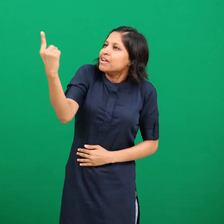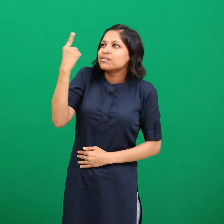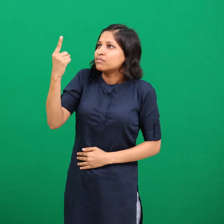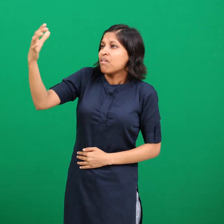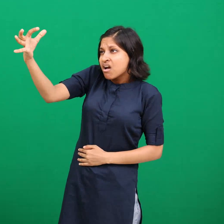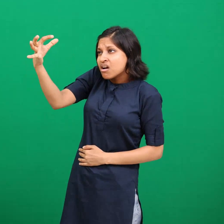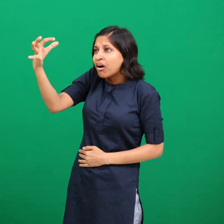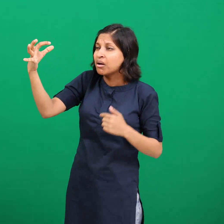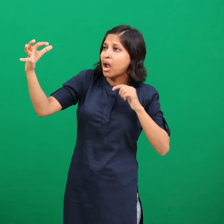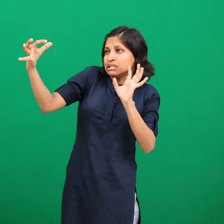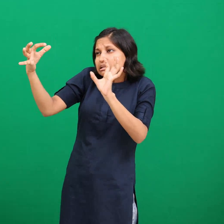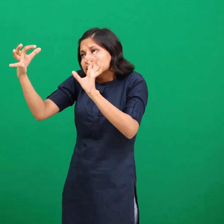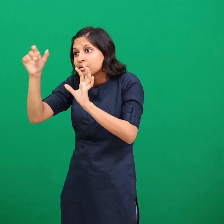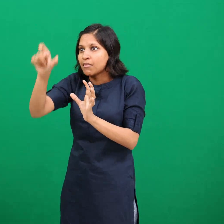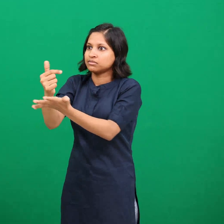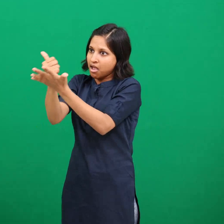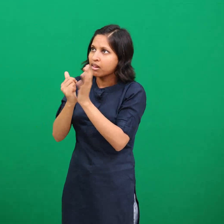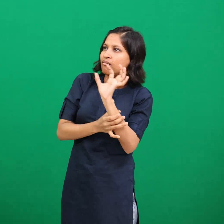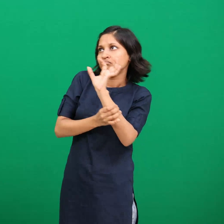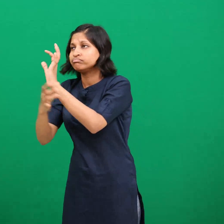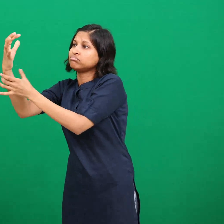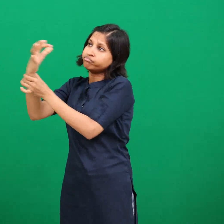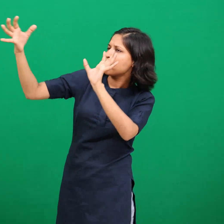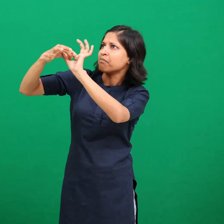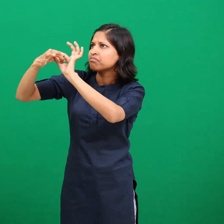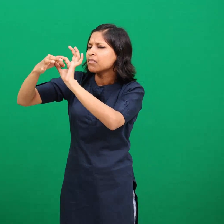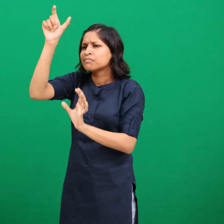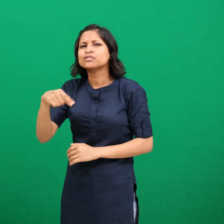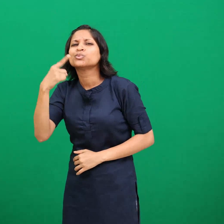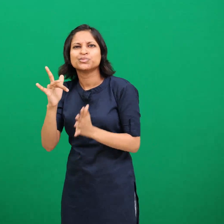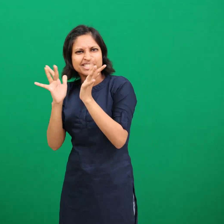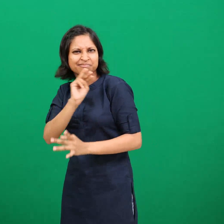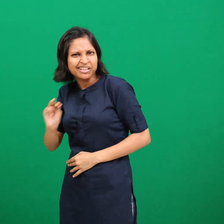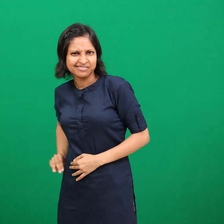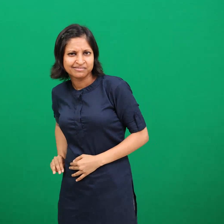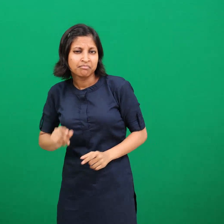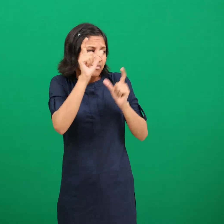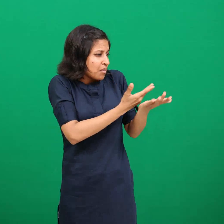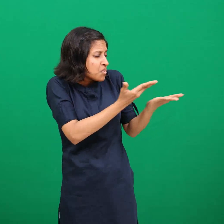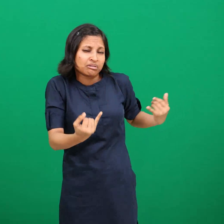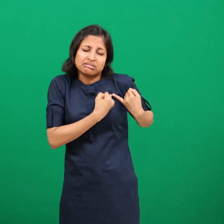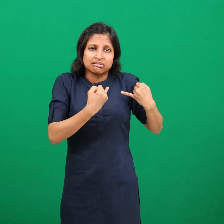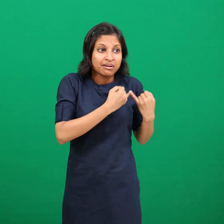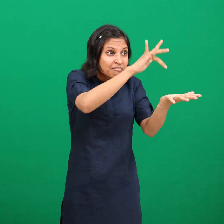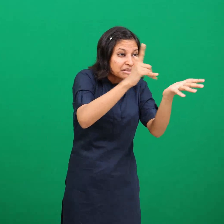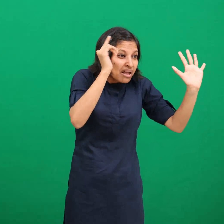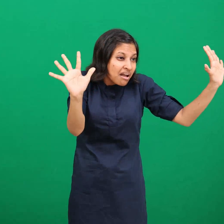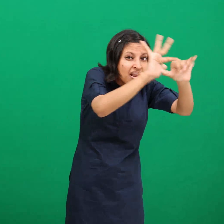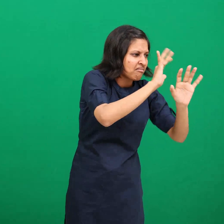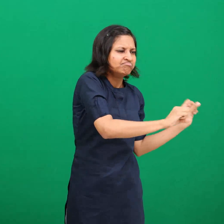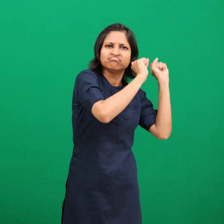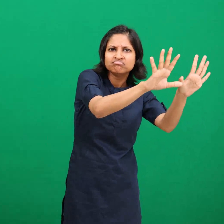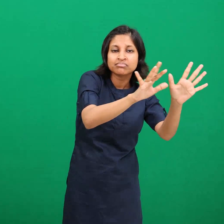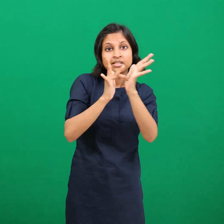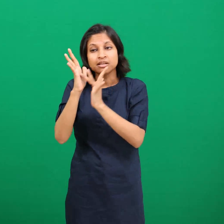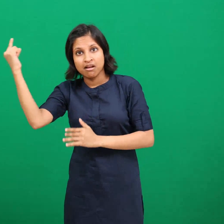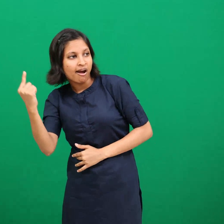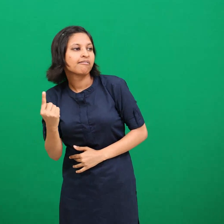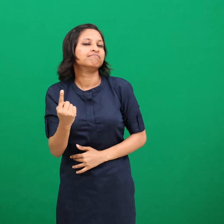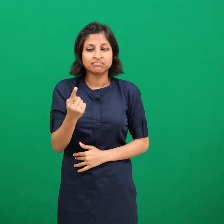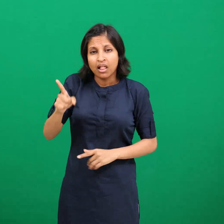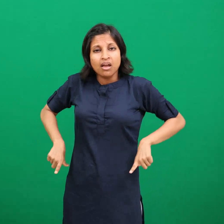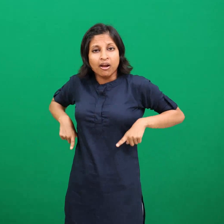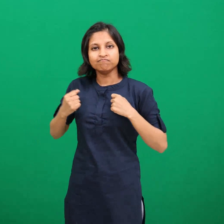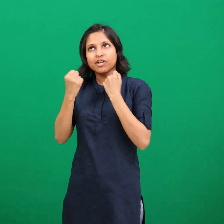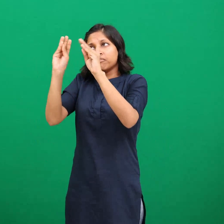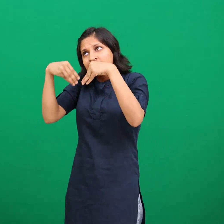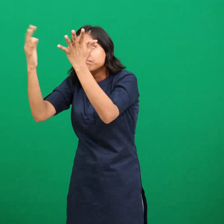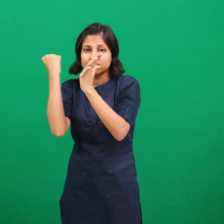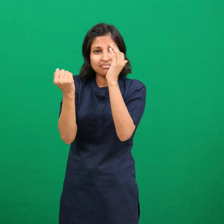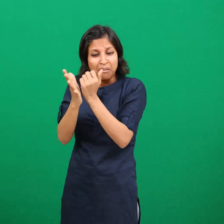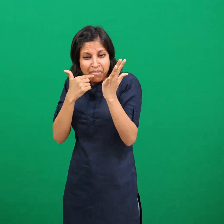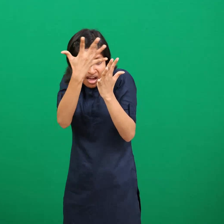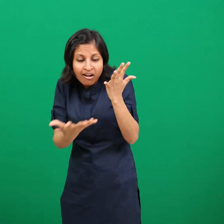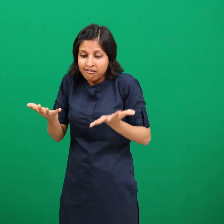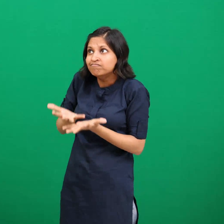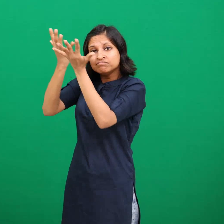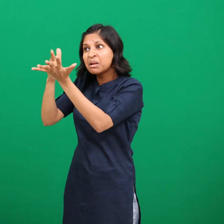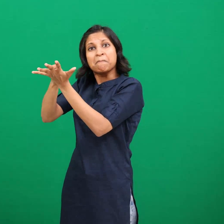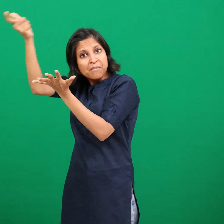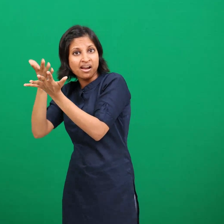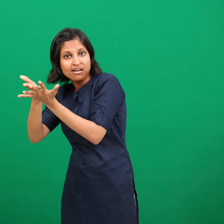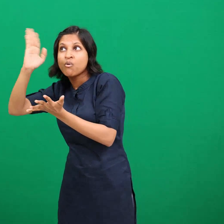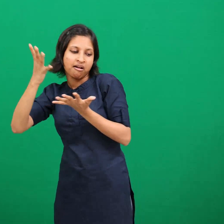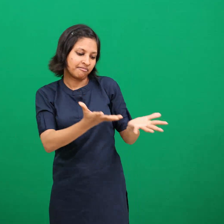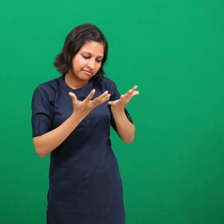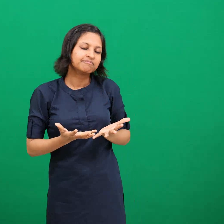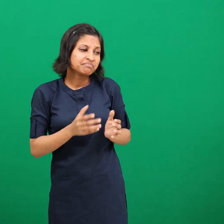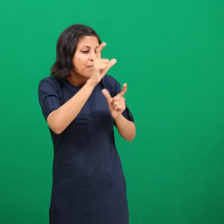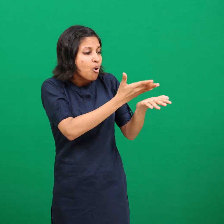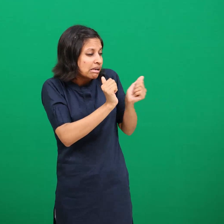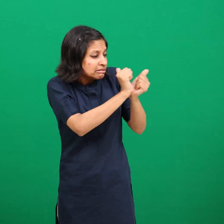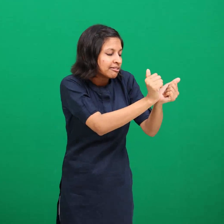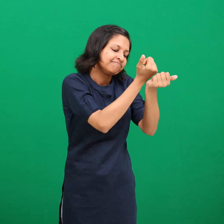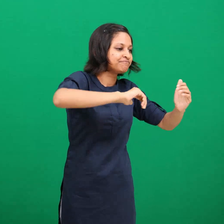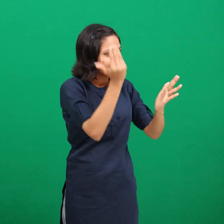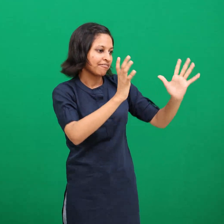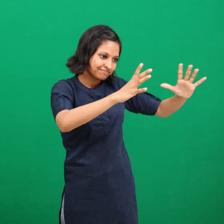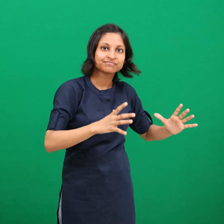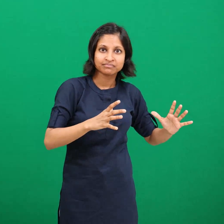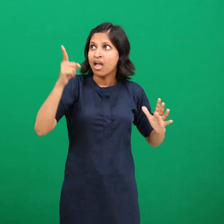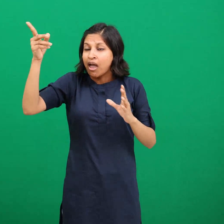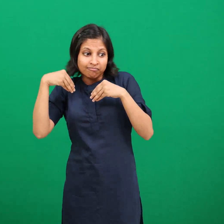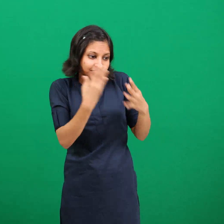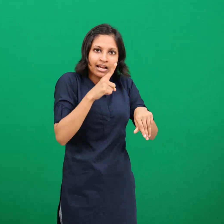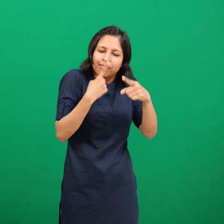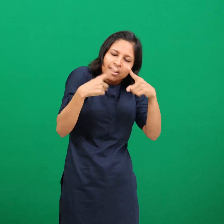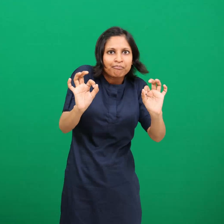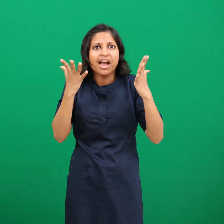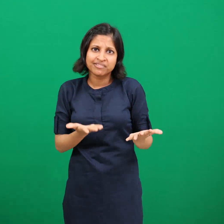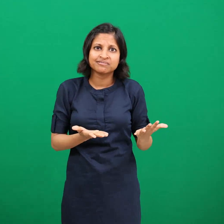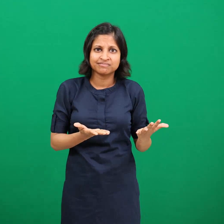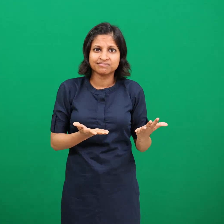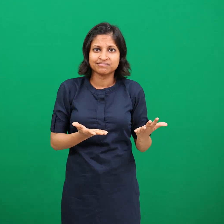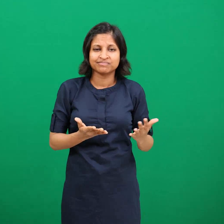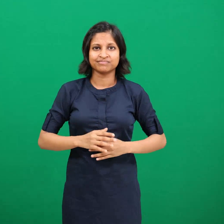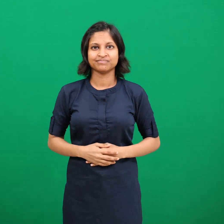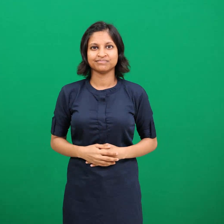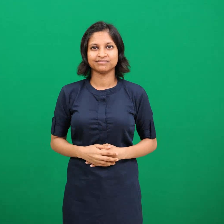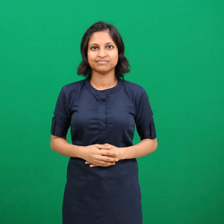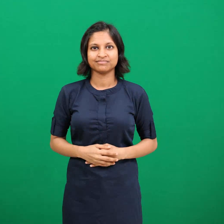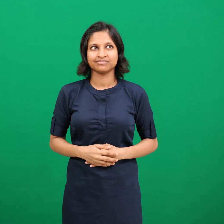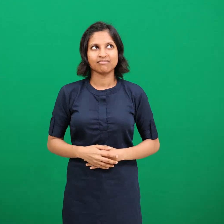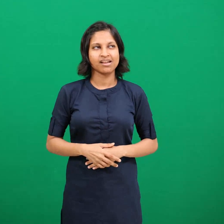For there is one God, and there is one mediator between God and men, the man Christ Jesus, who gave Himself as a ransom for all- the testimony that was given at just the right time.